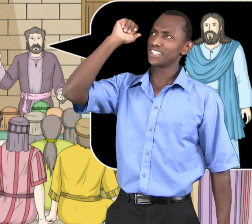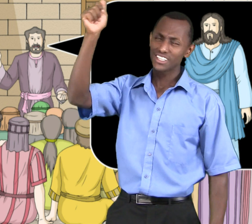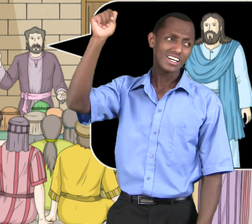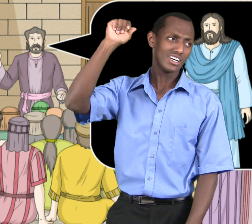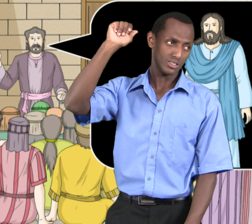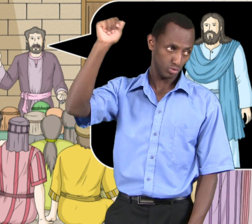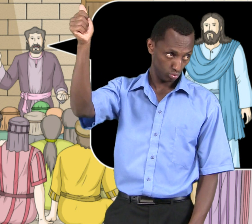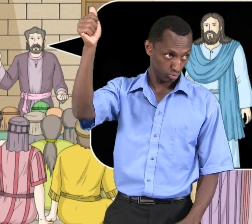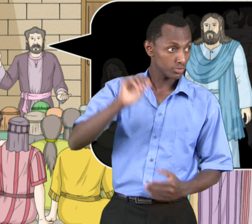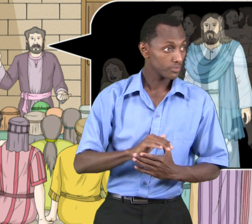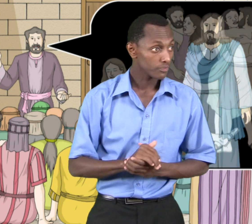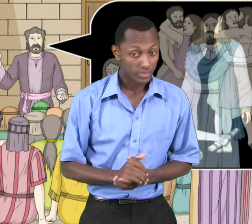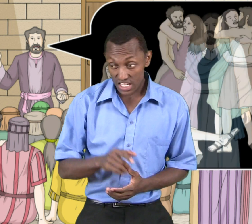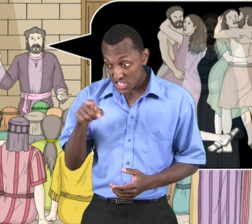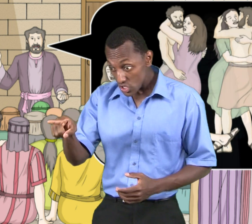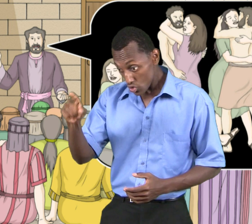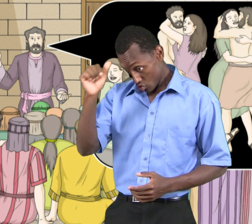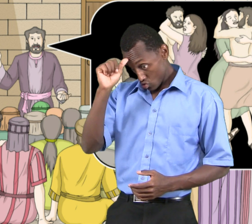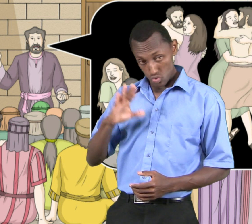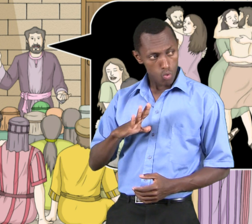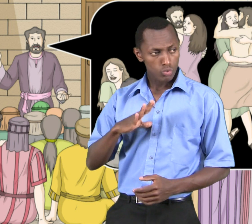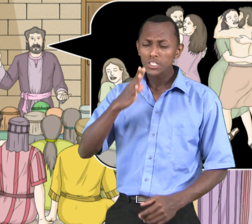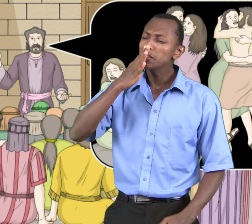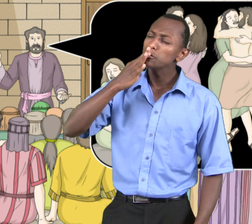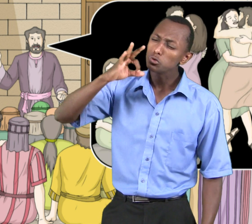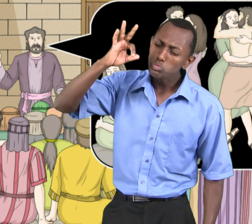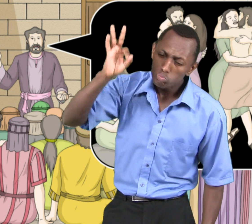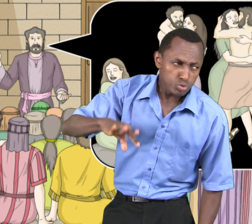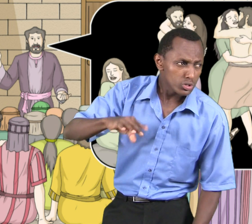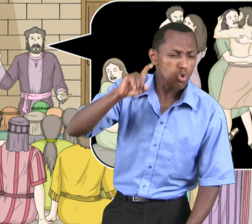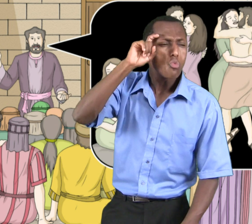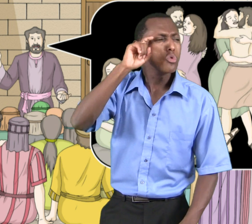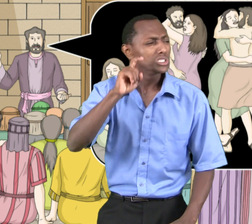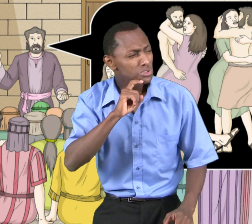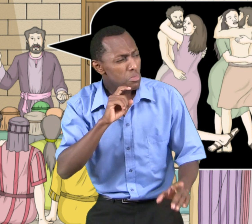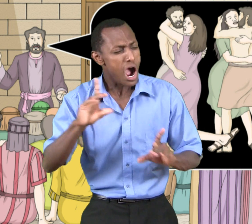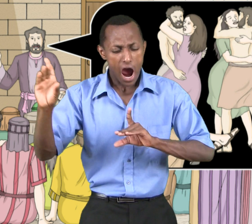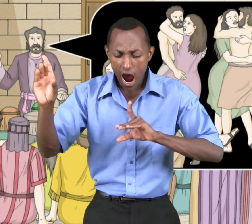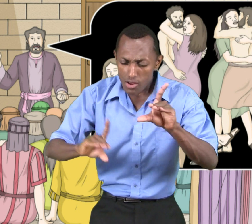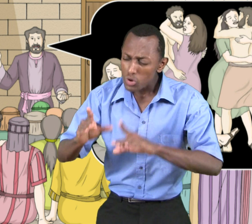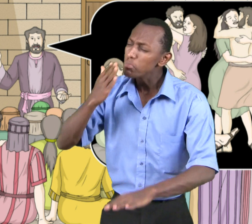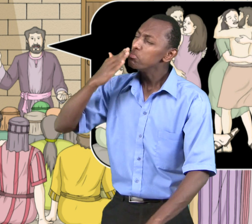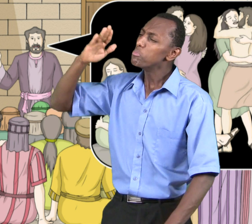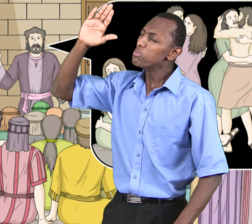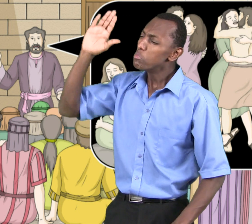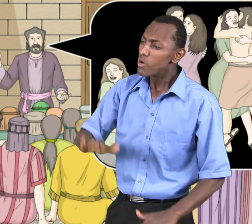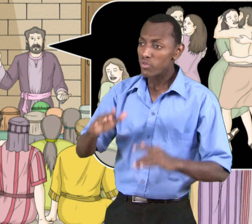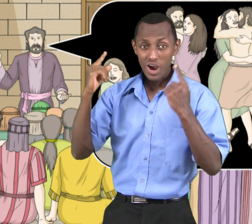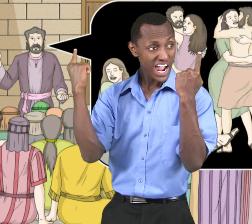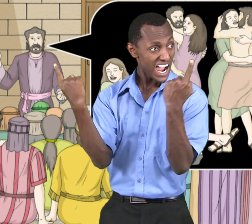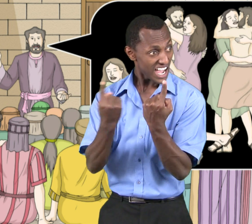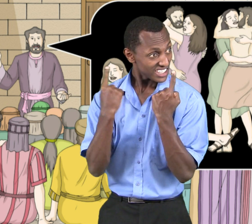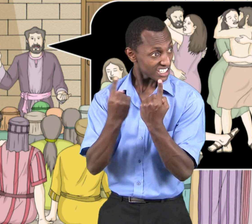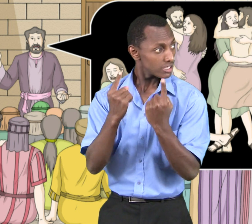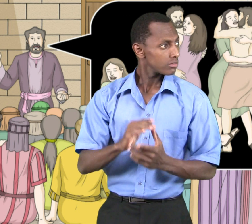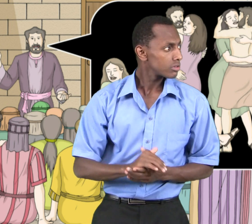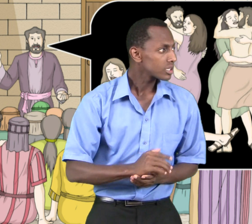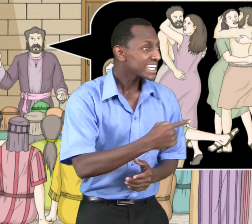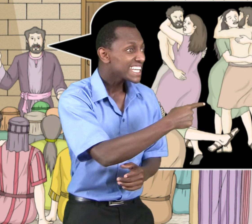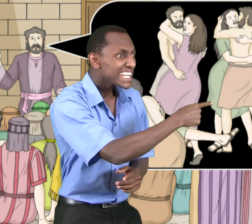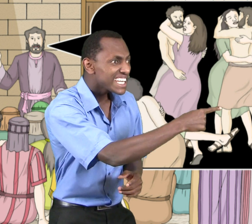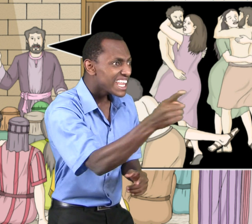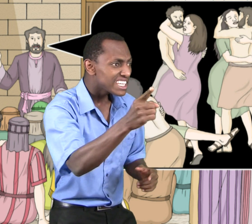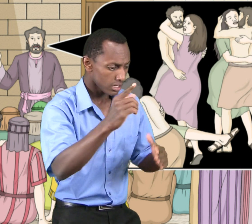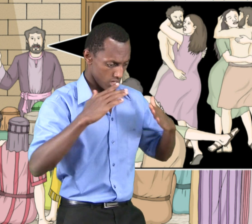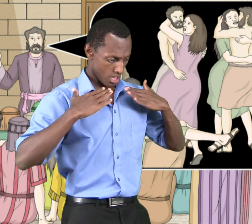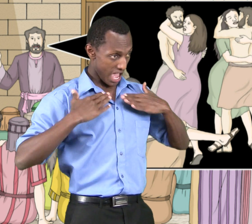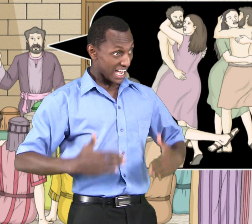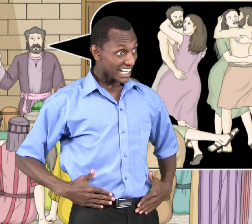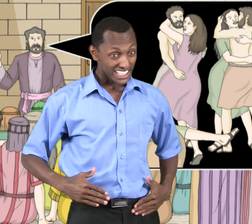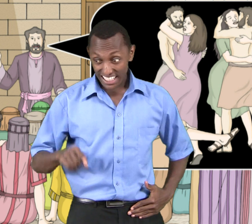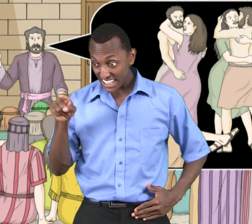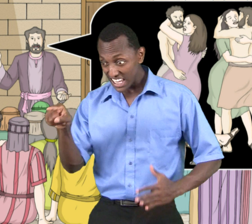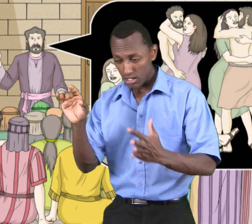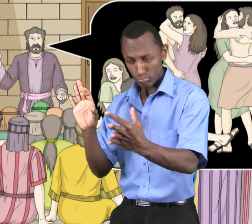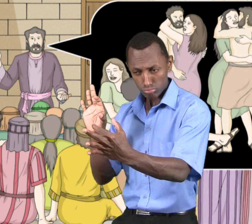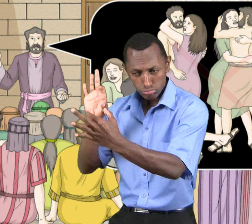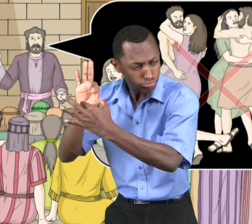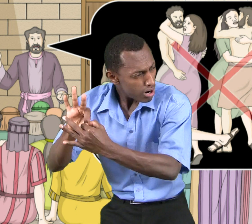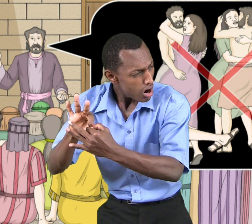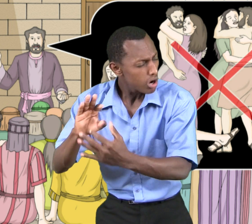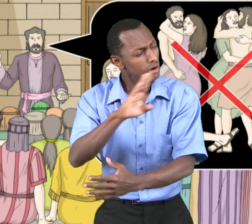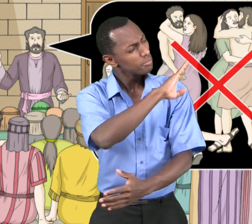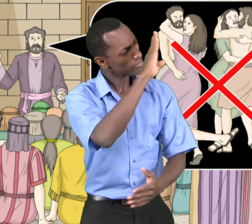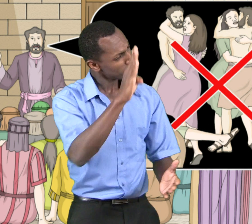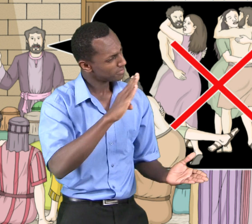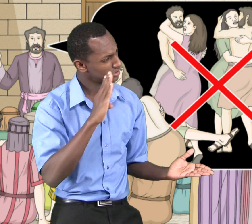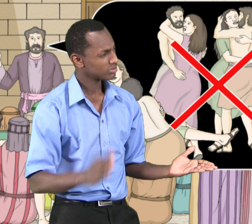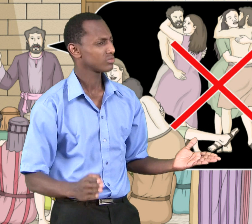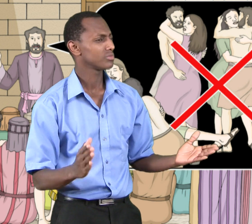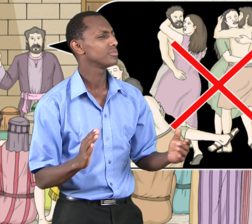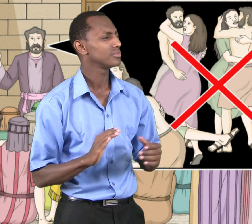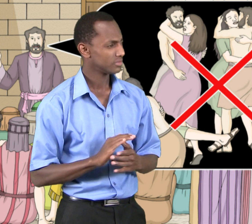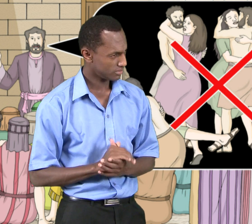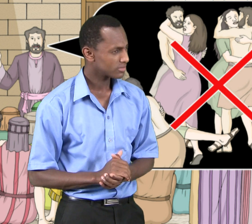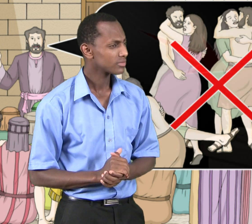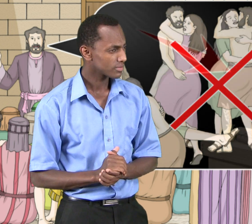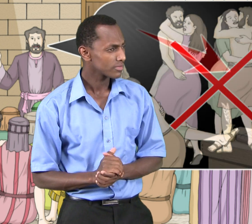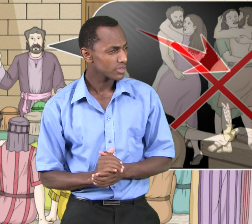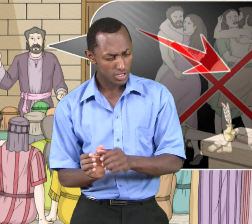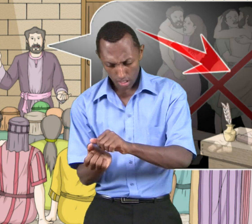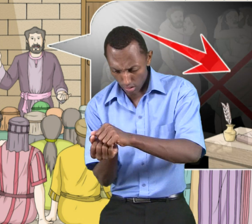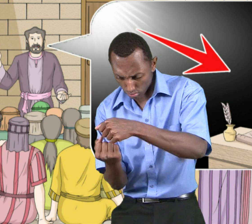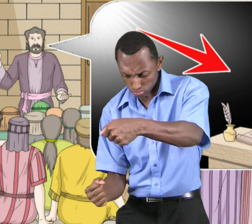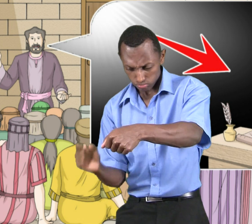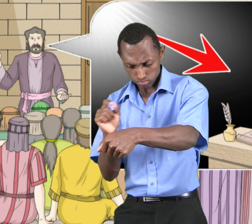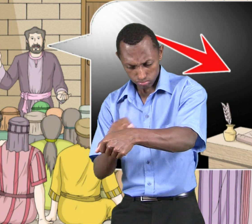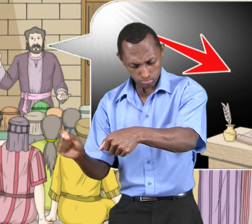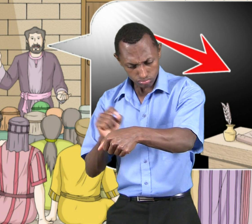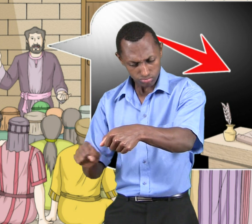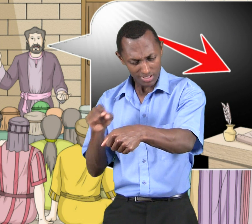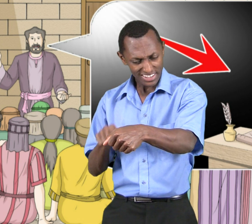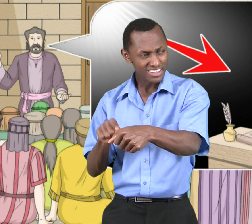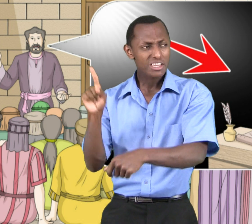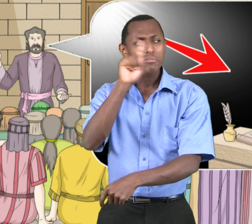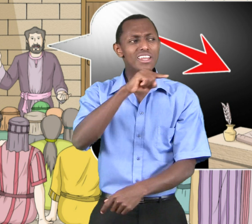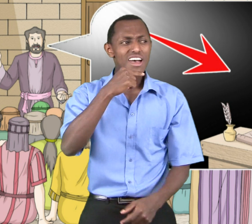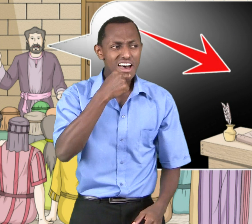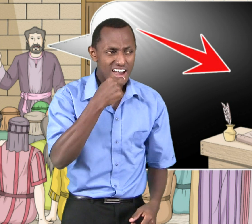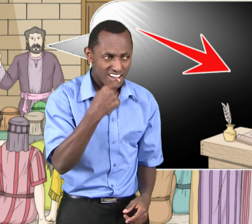Shall I then take the members of Christ and unite them with a prostitute? Never! Or don’t you know that he who unites himself with a prostitute is one with her in body?